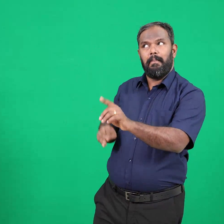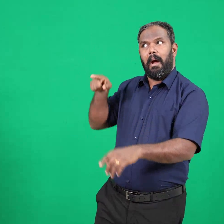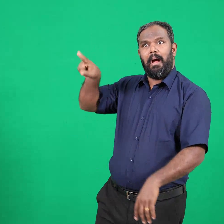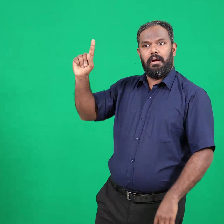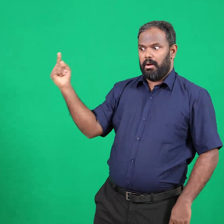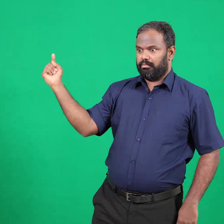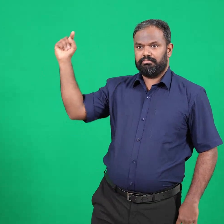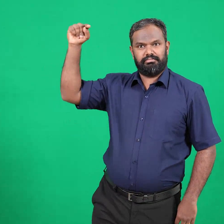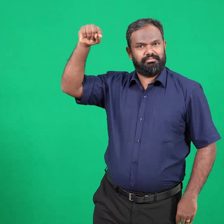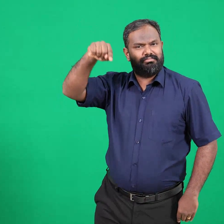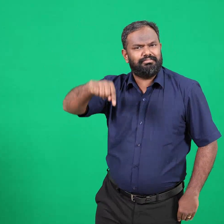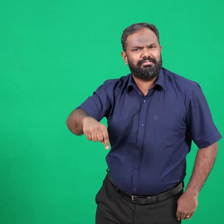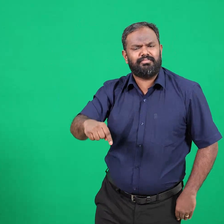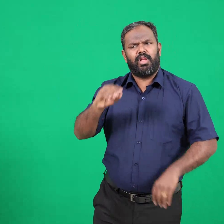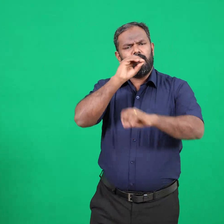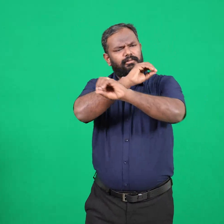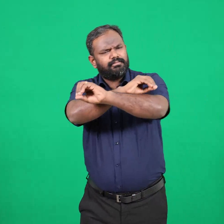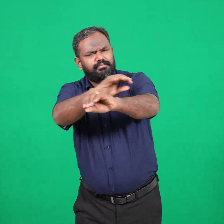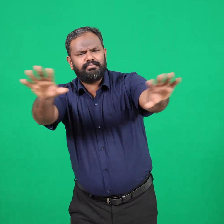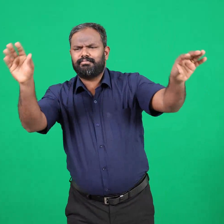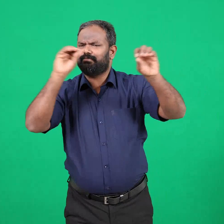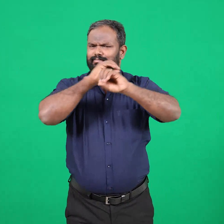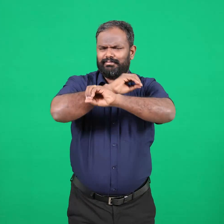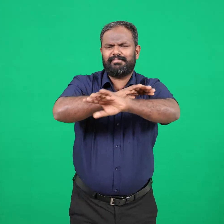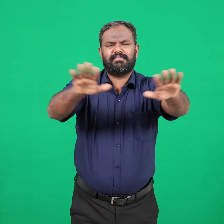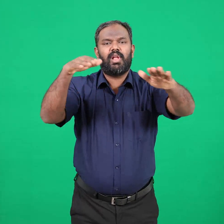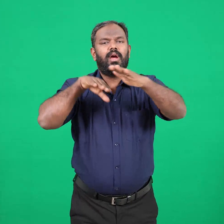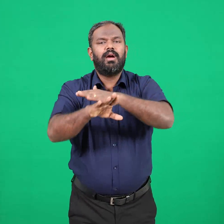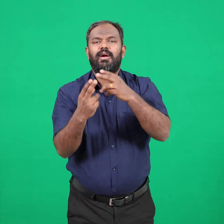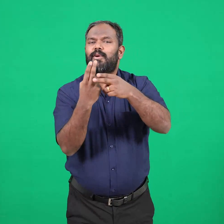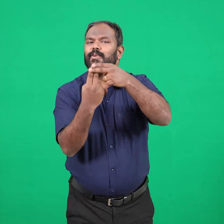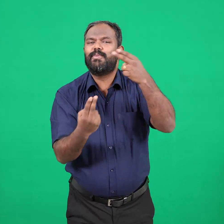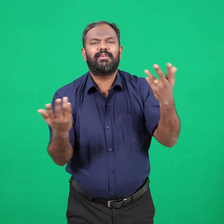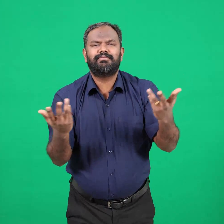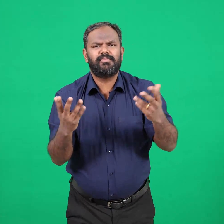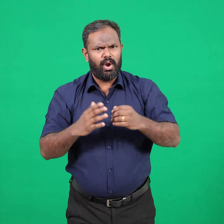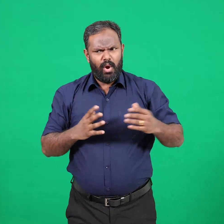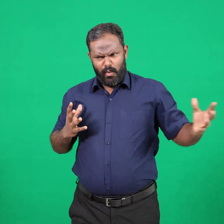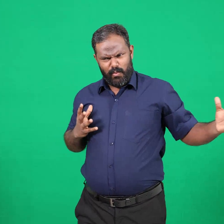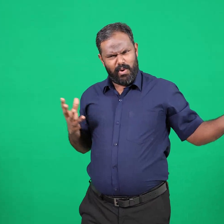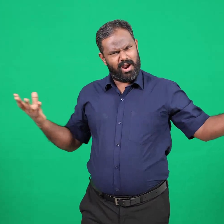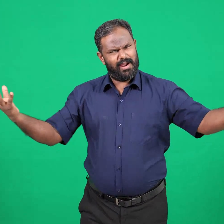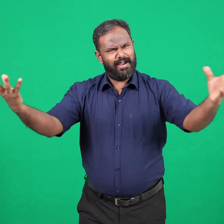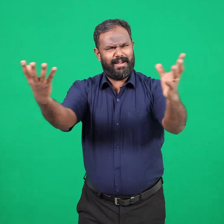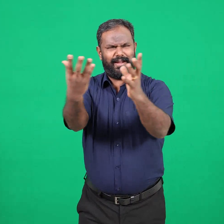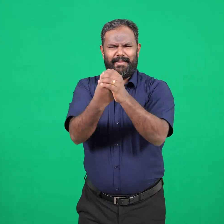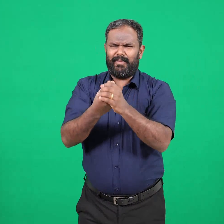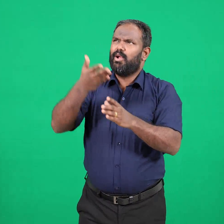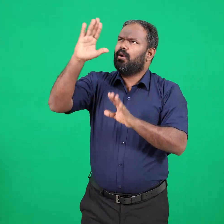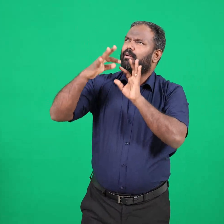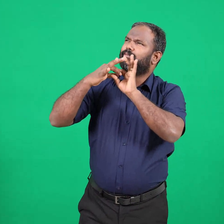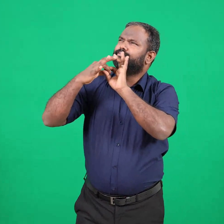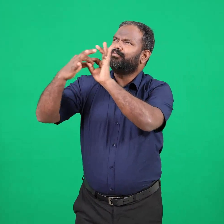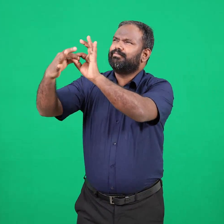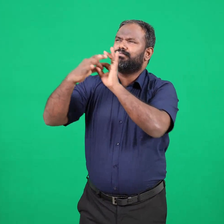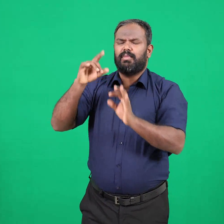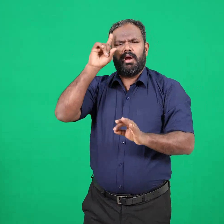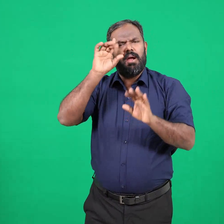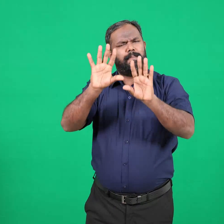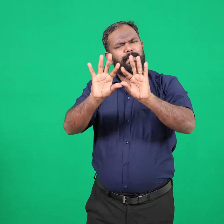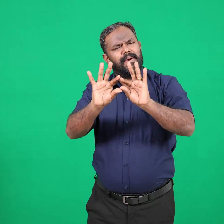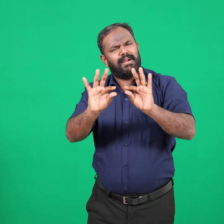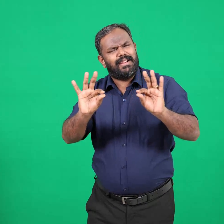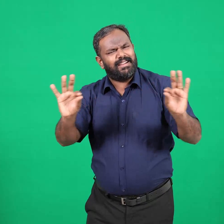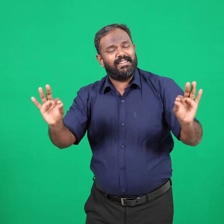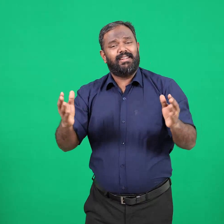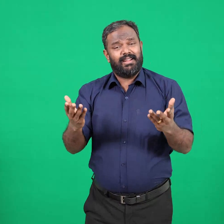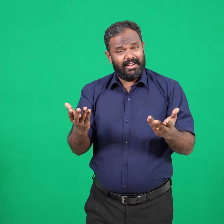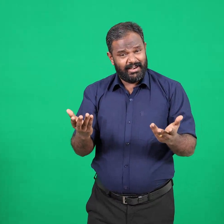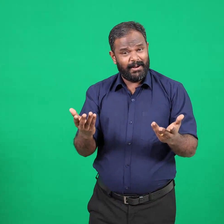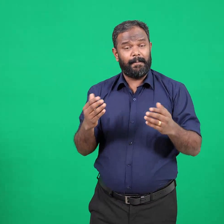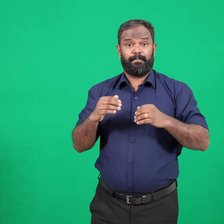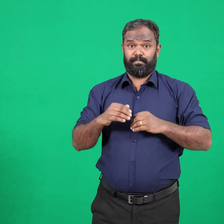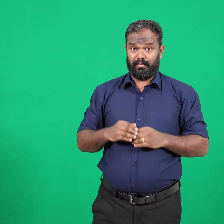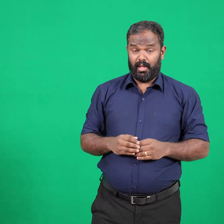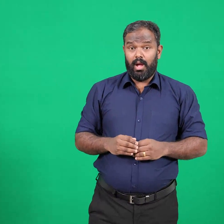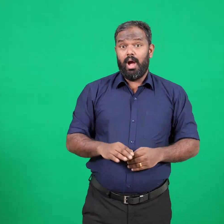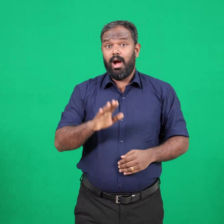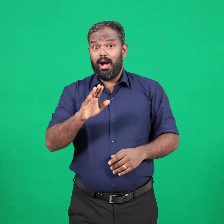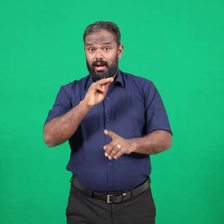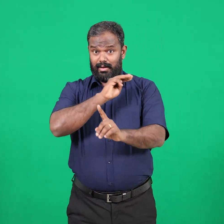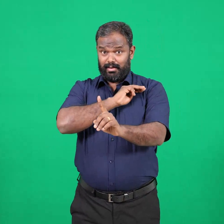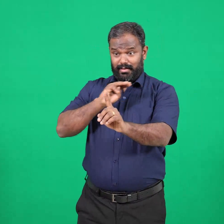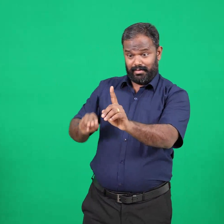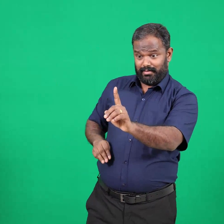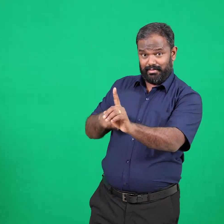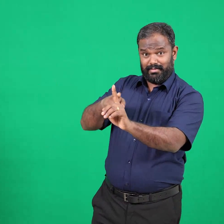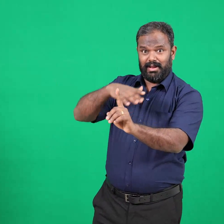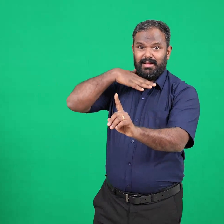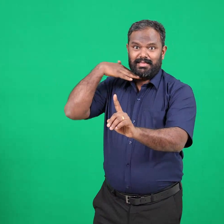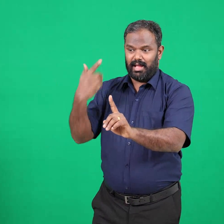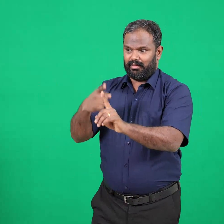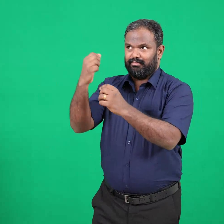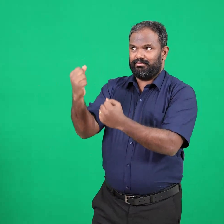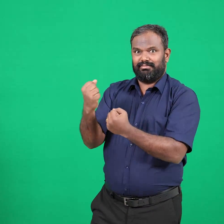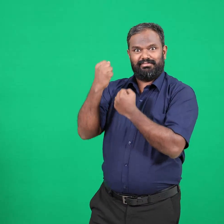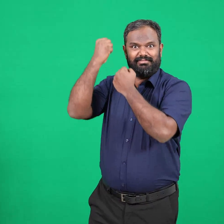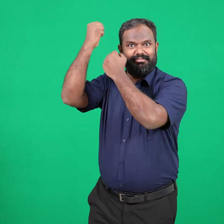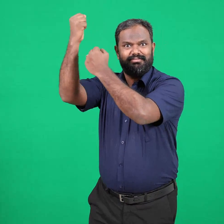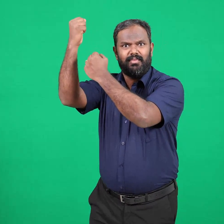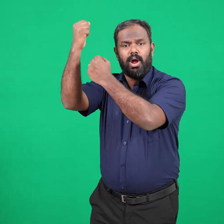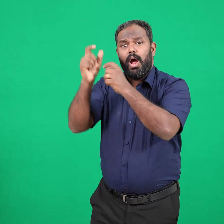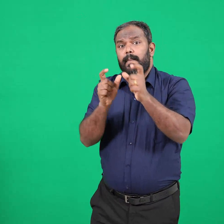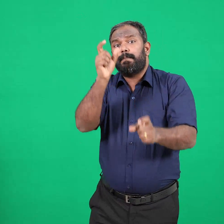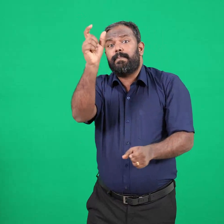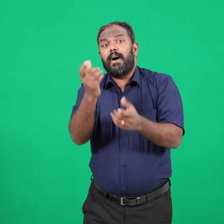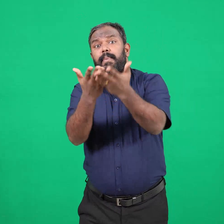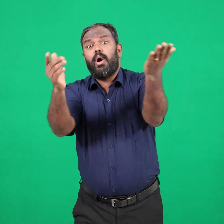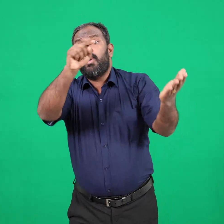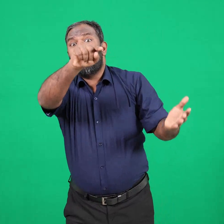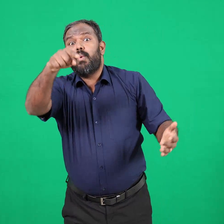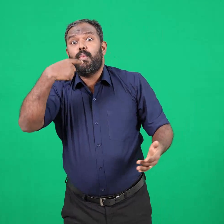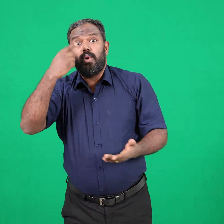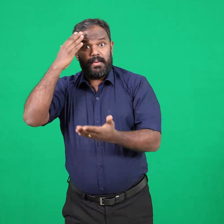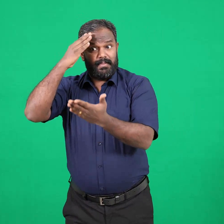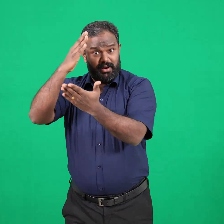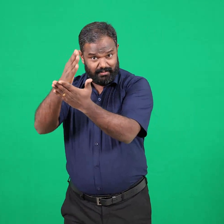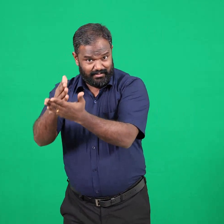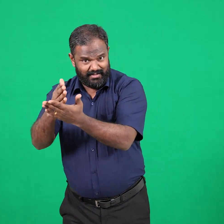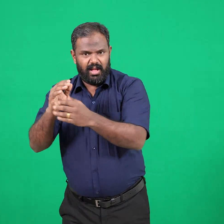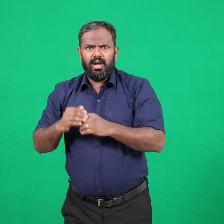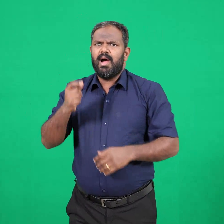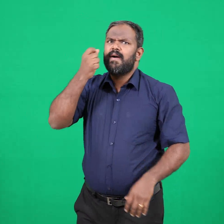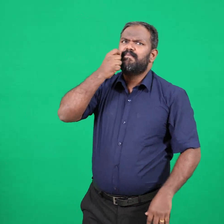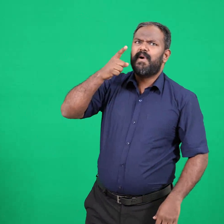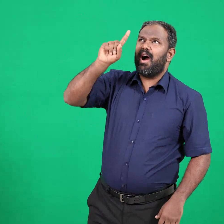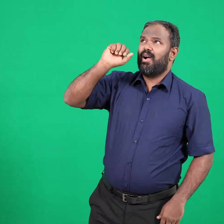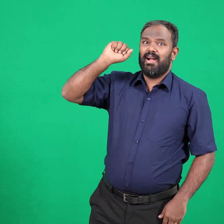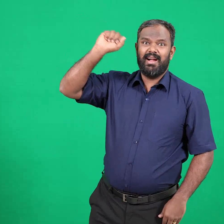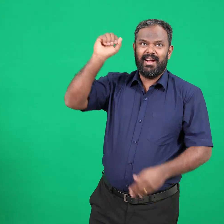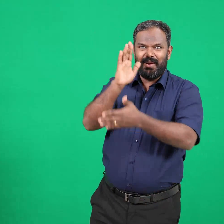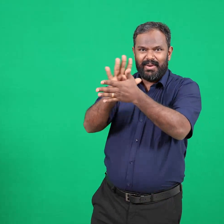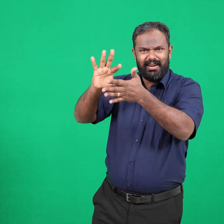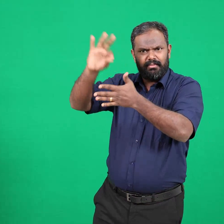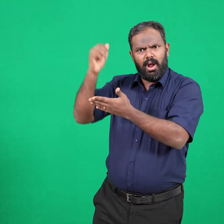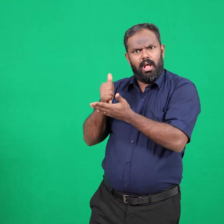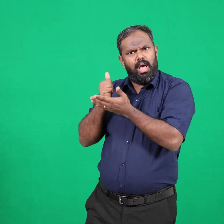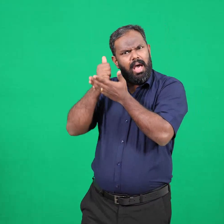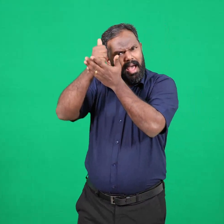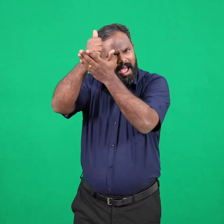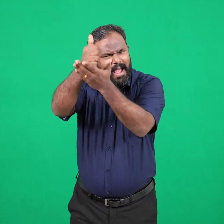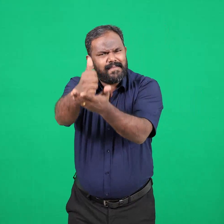For through Him we both have access to the Father by one Spirit.